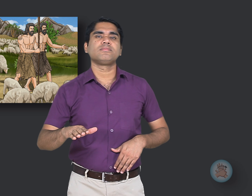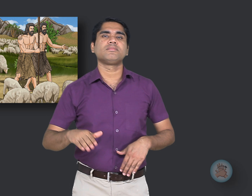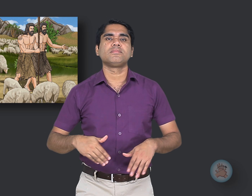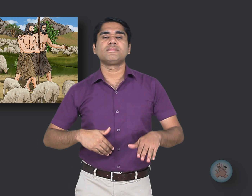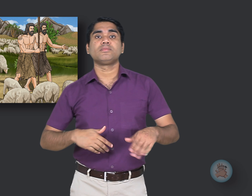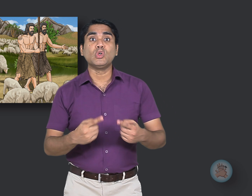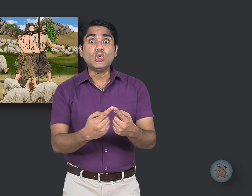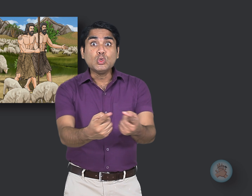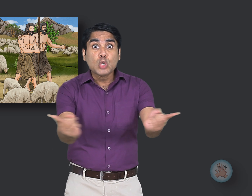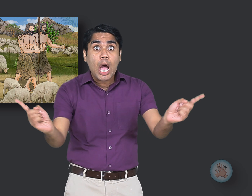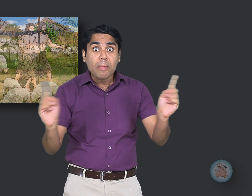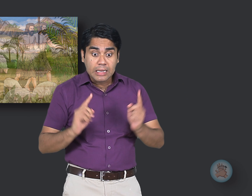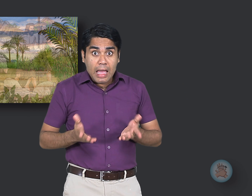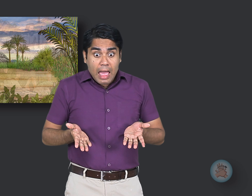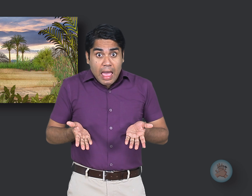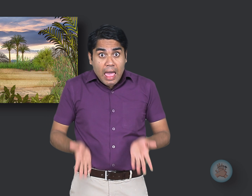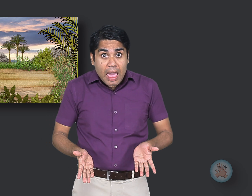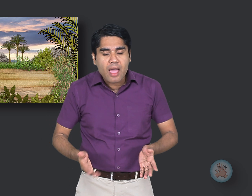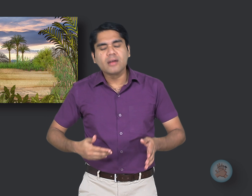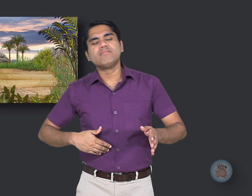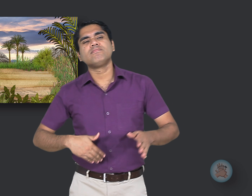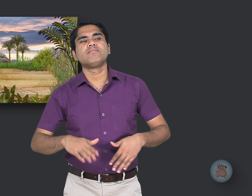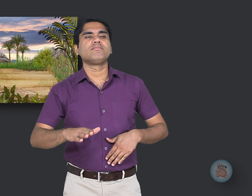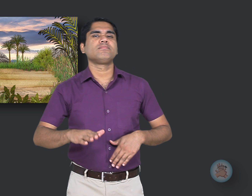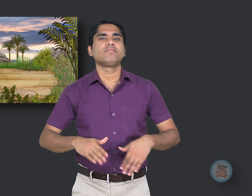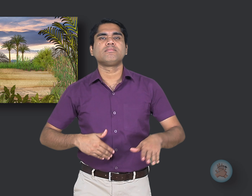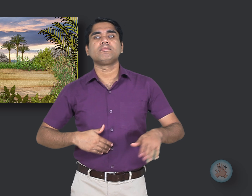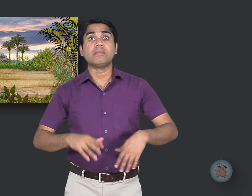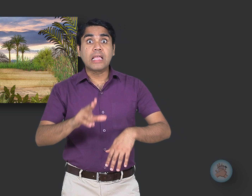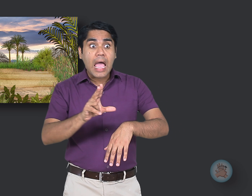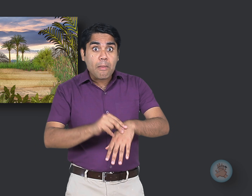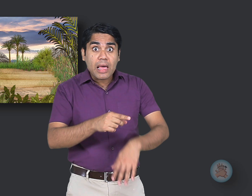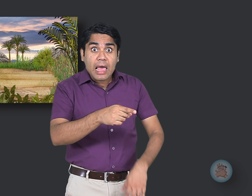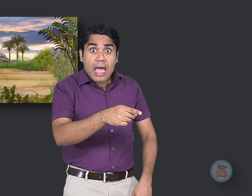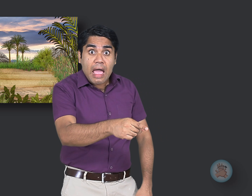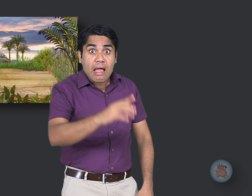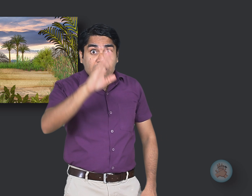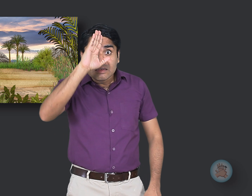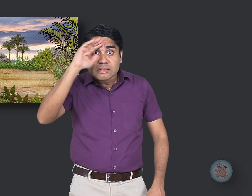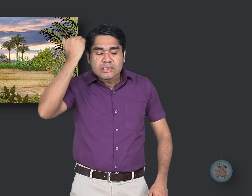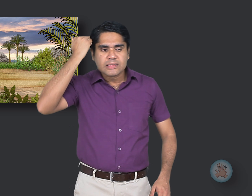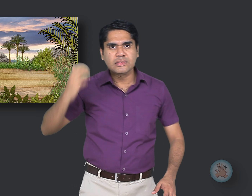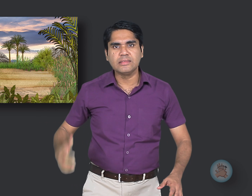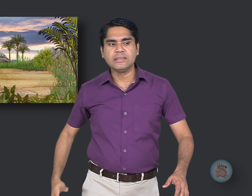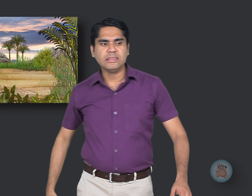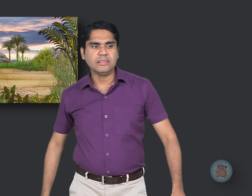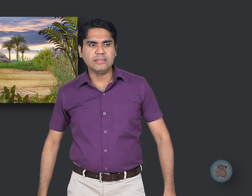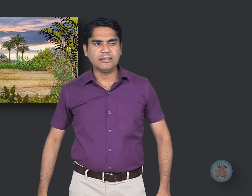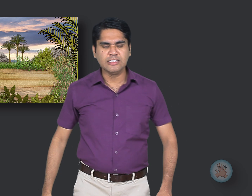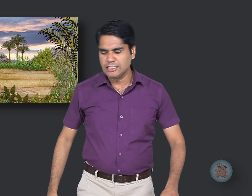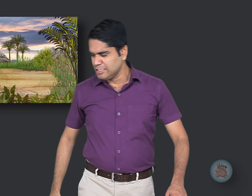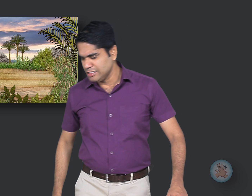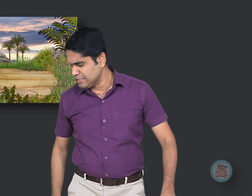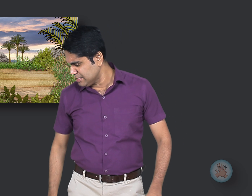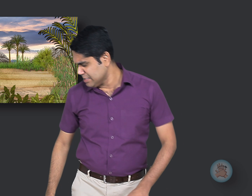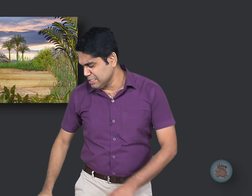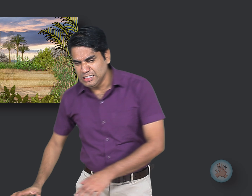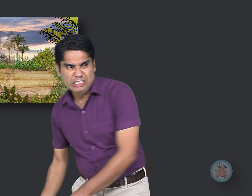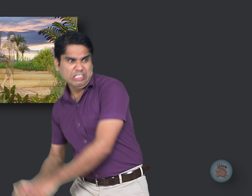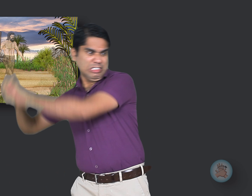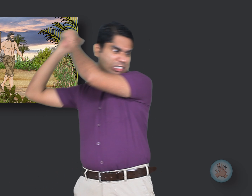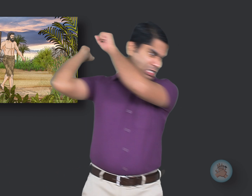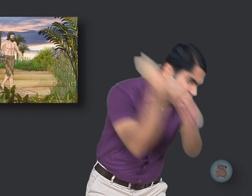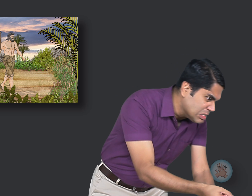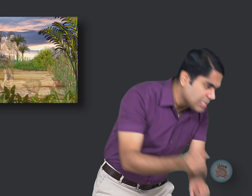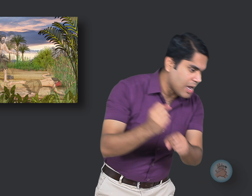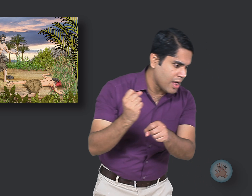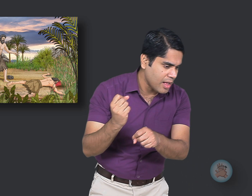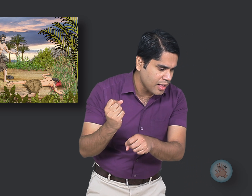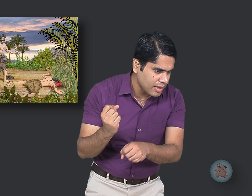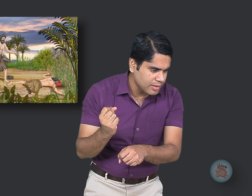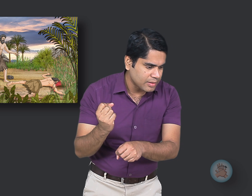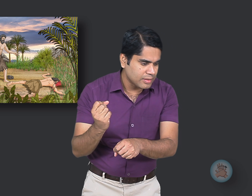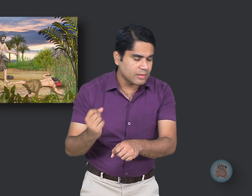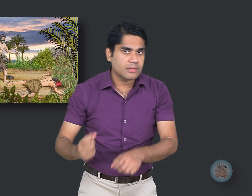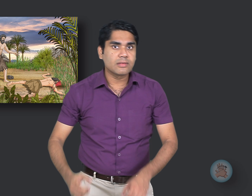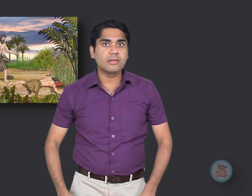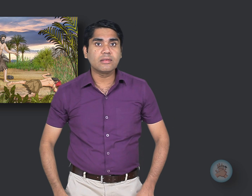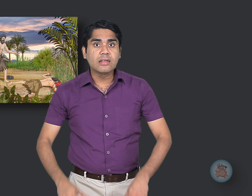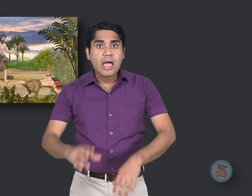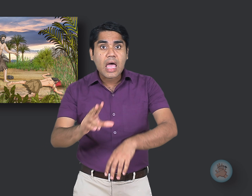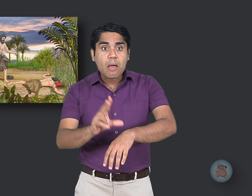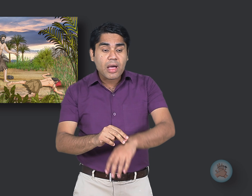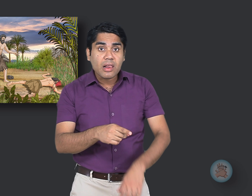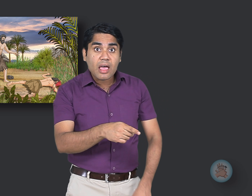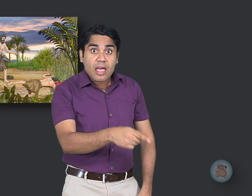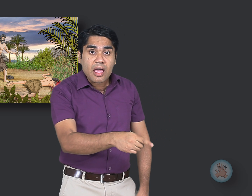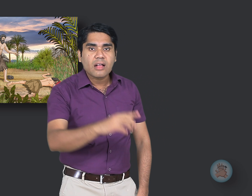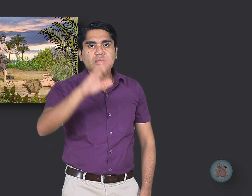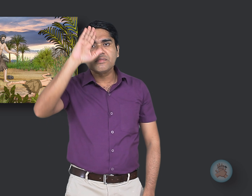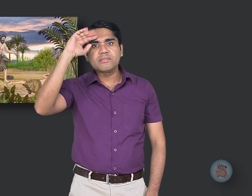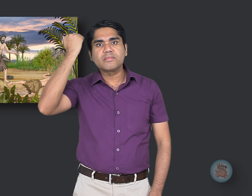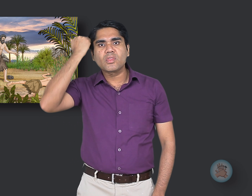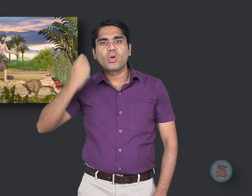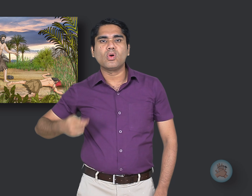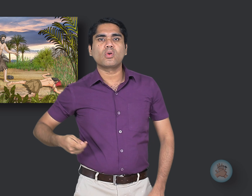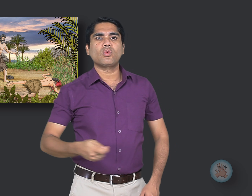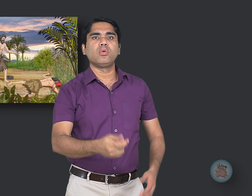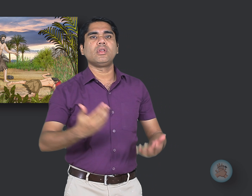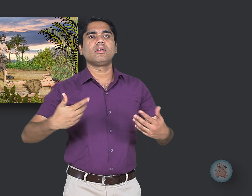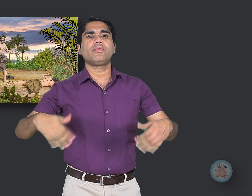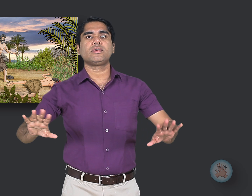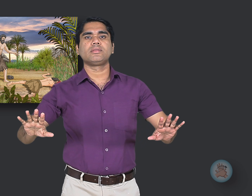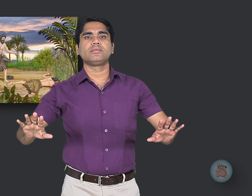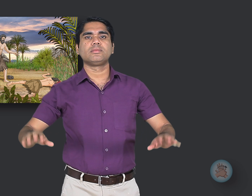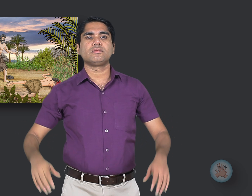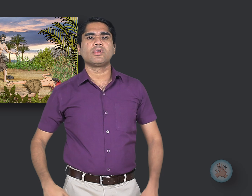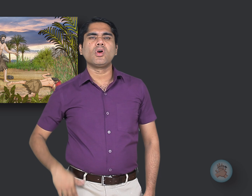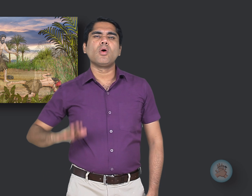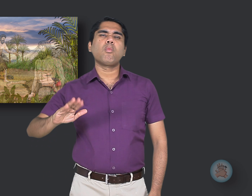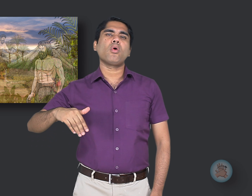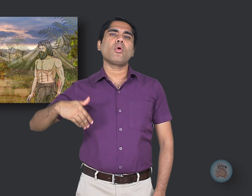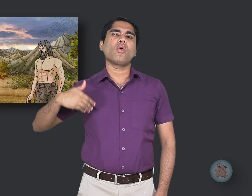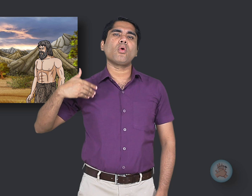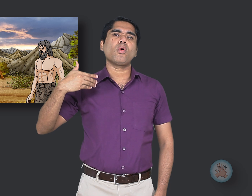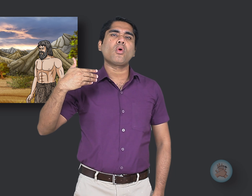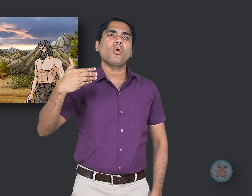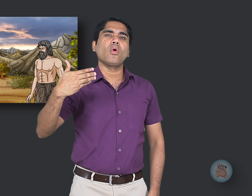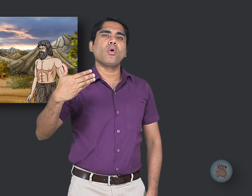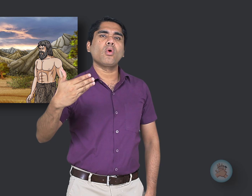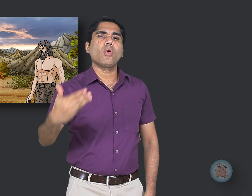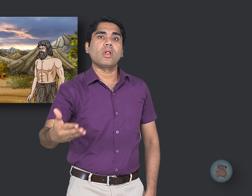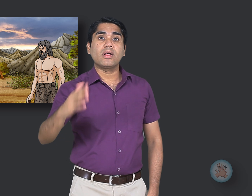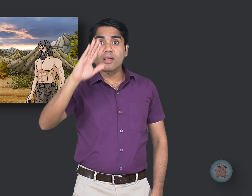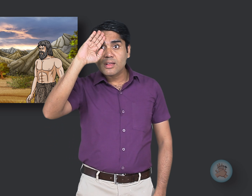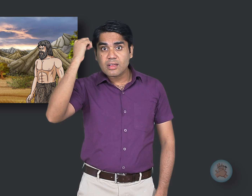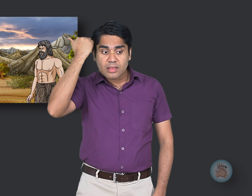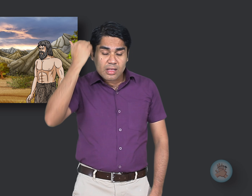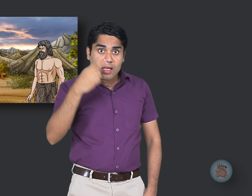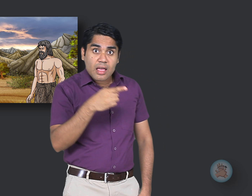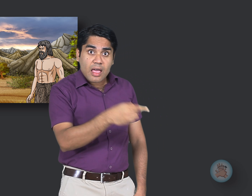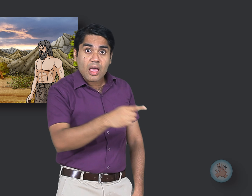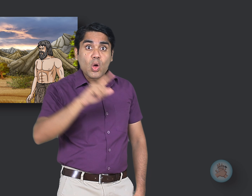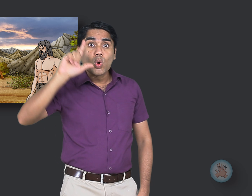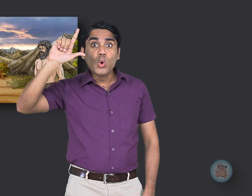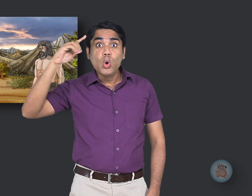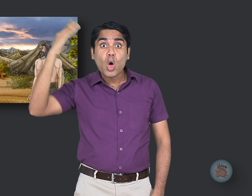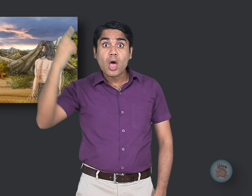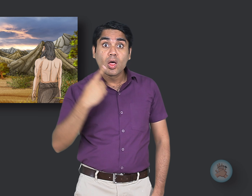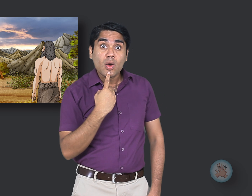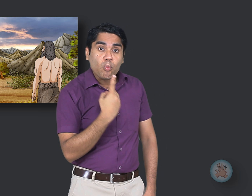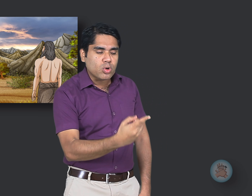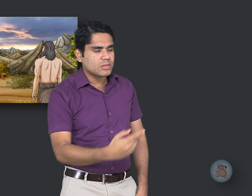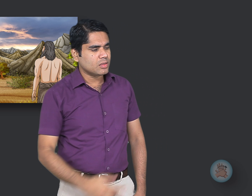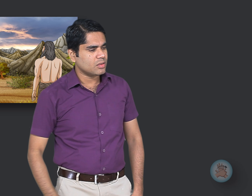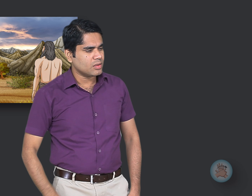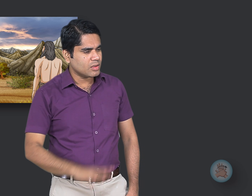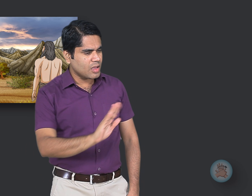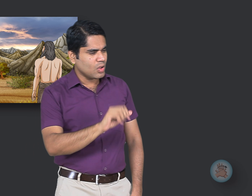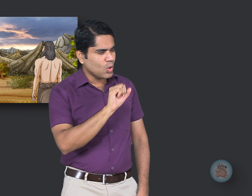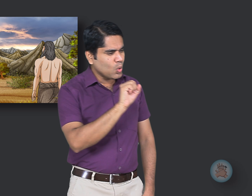And while they were in the field, Cain rose up against his brother Abel and killed him.